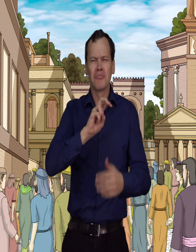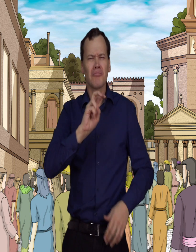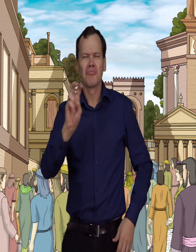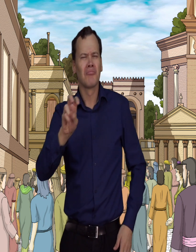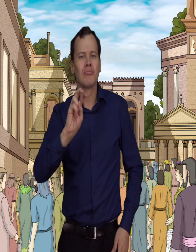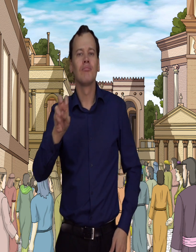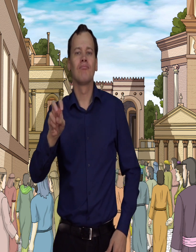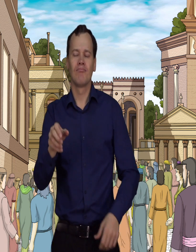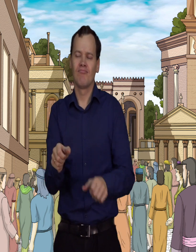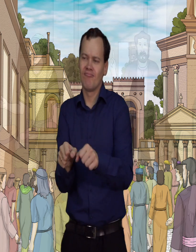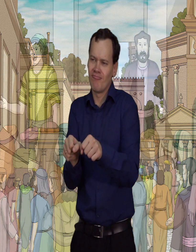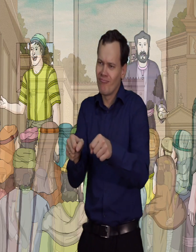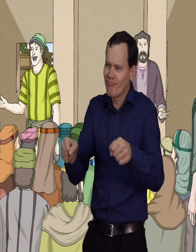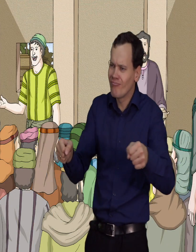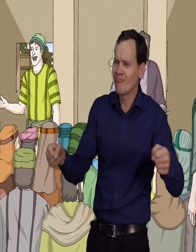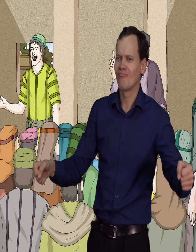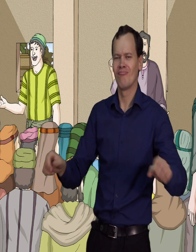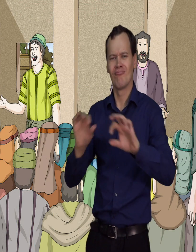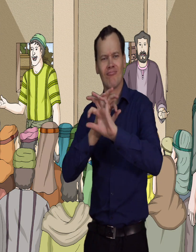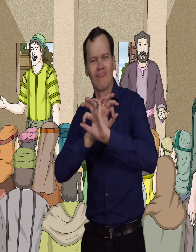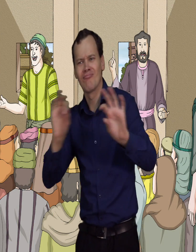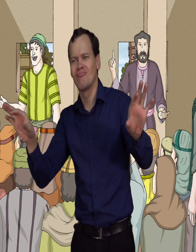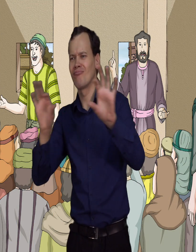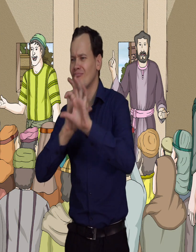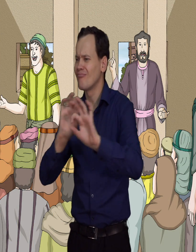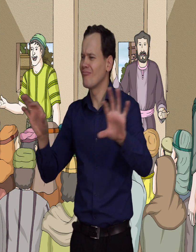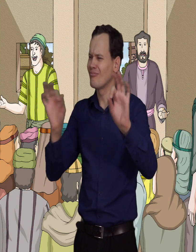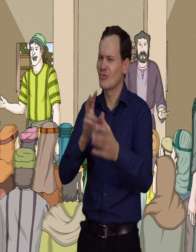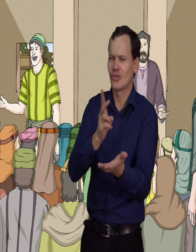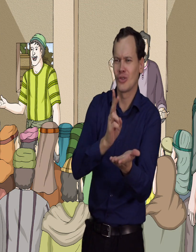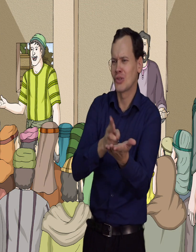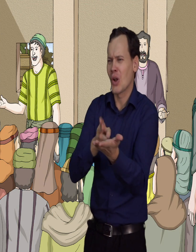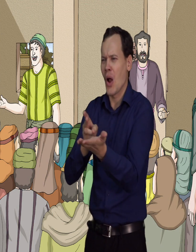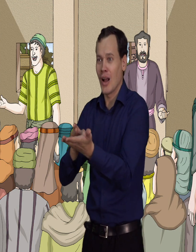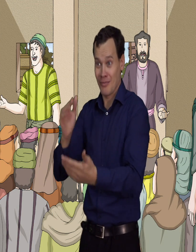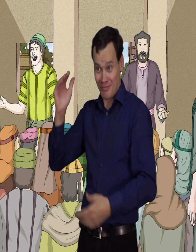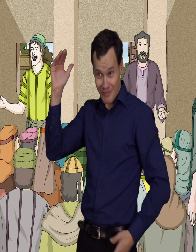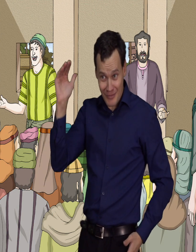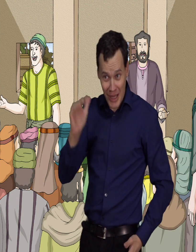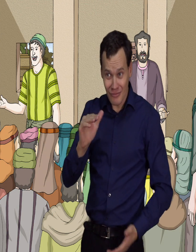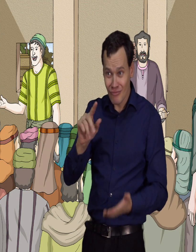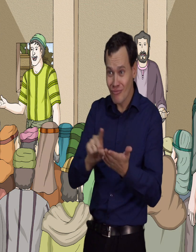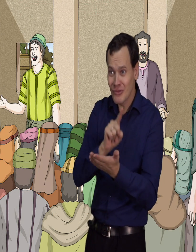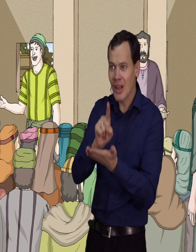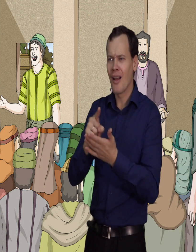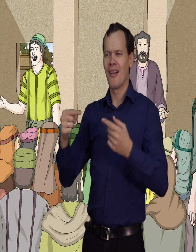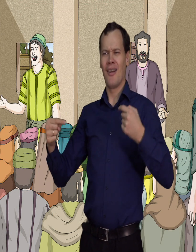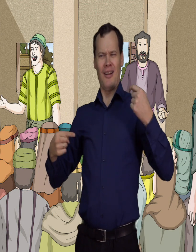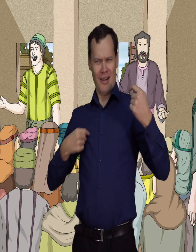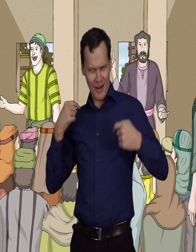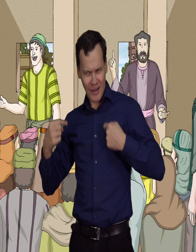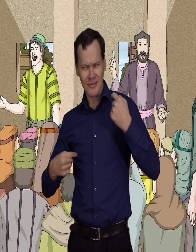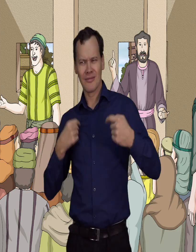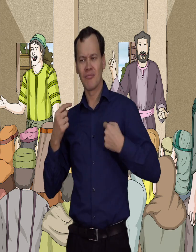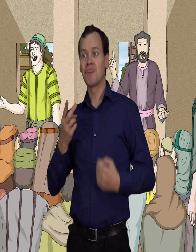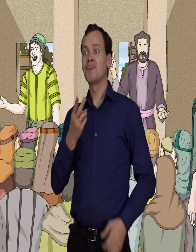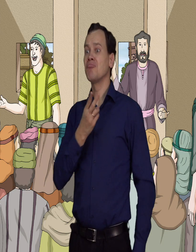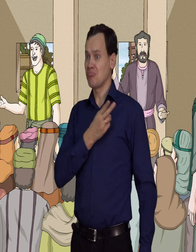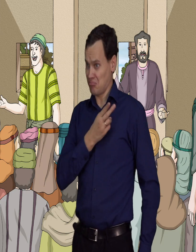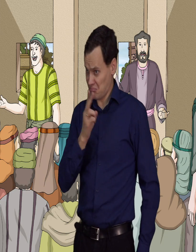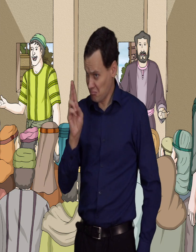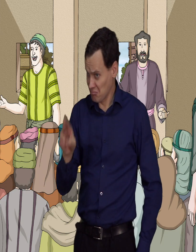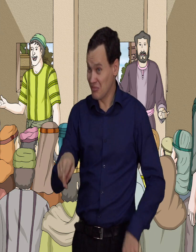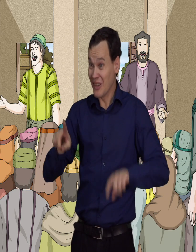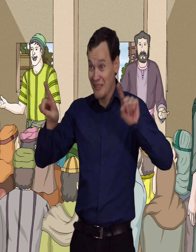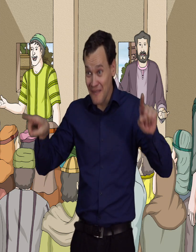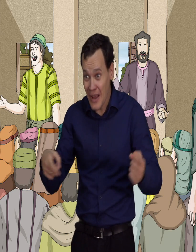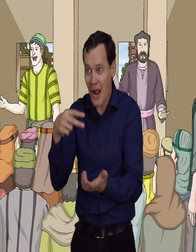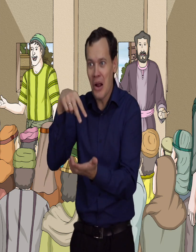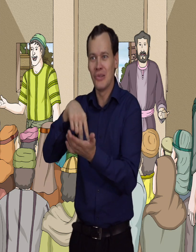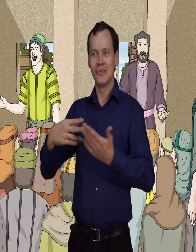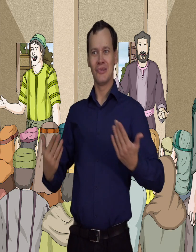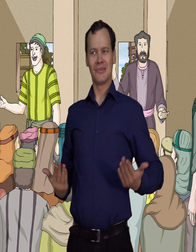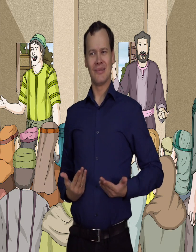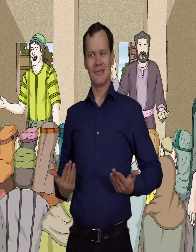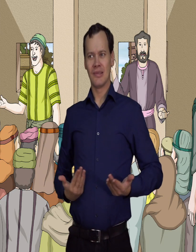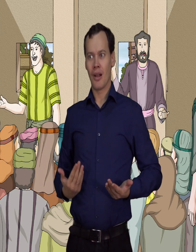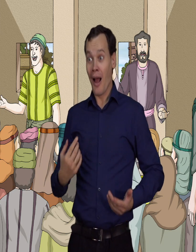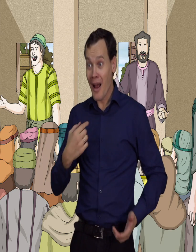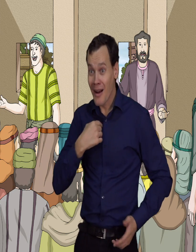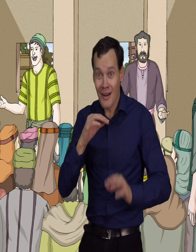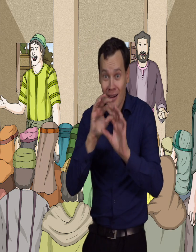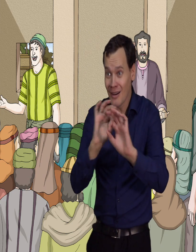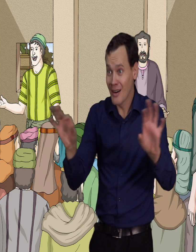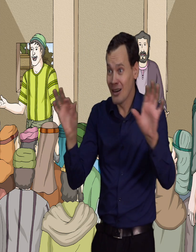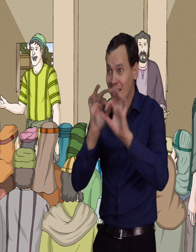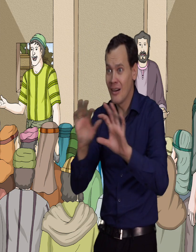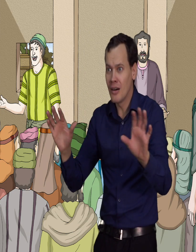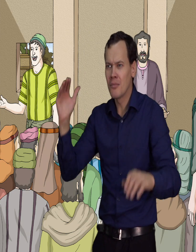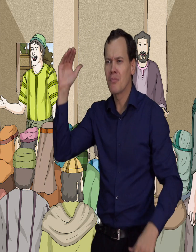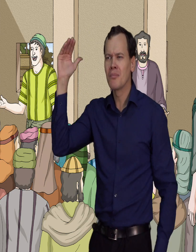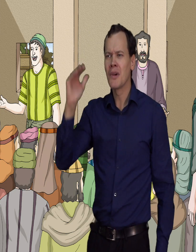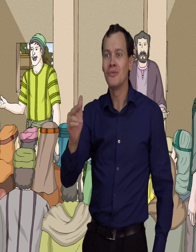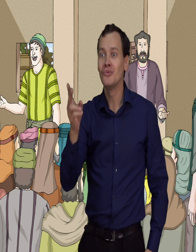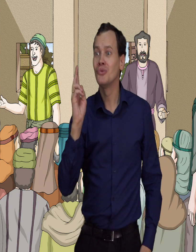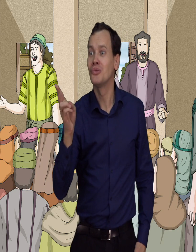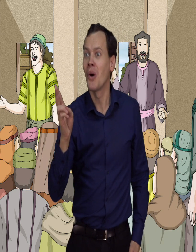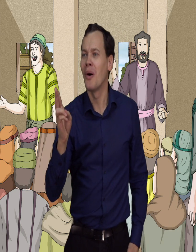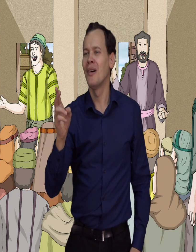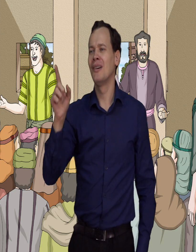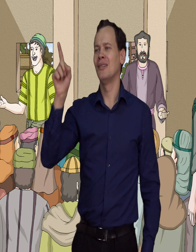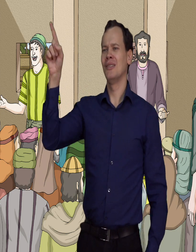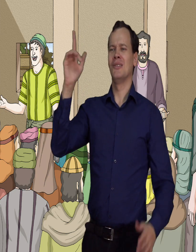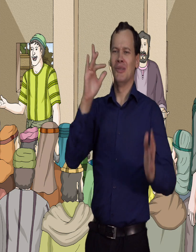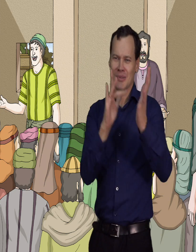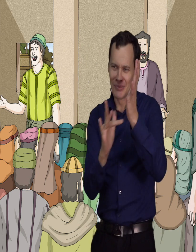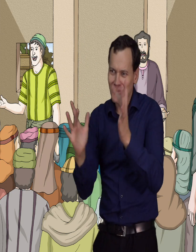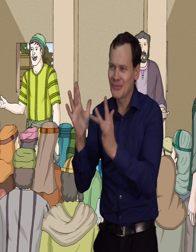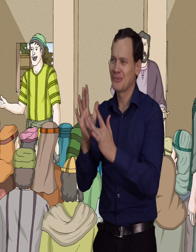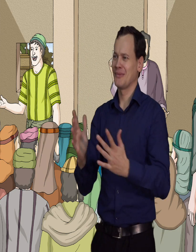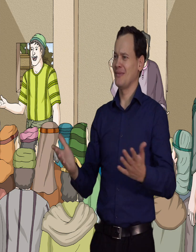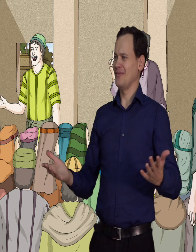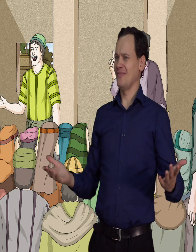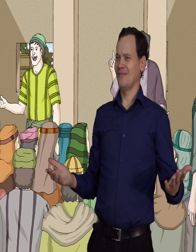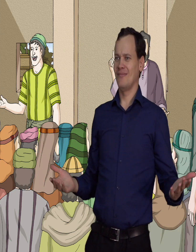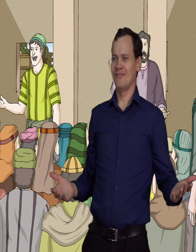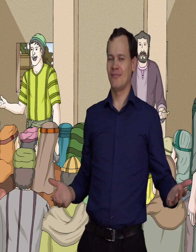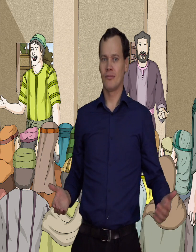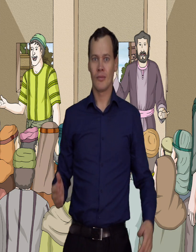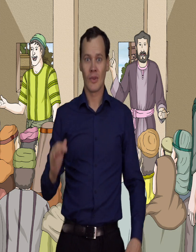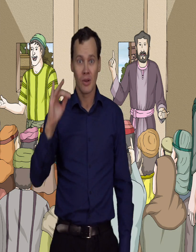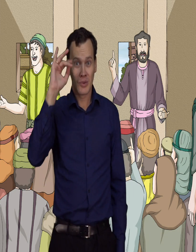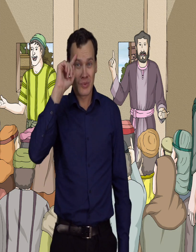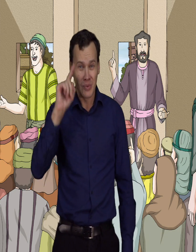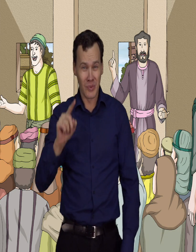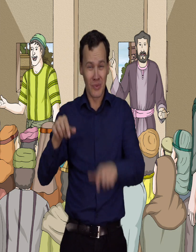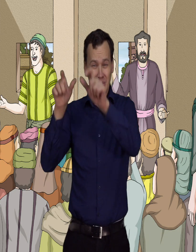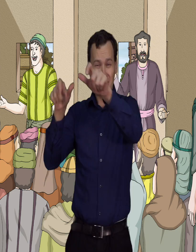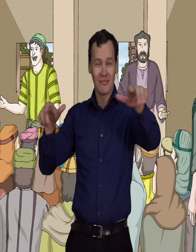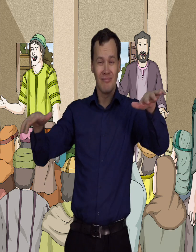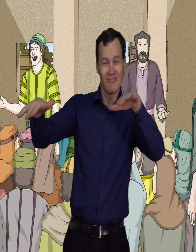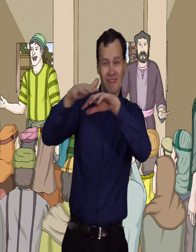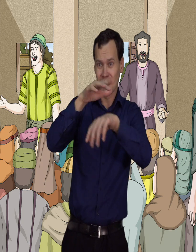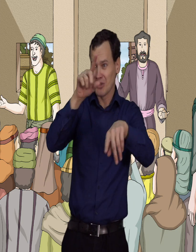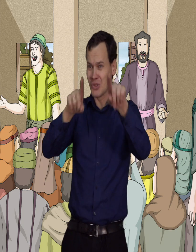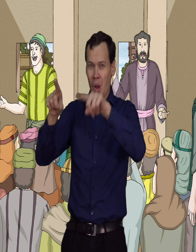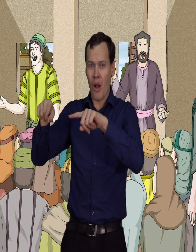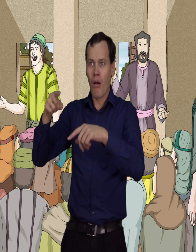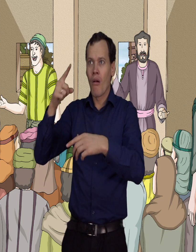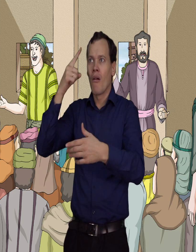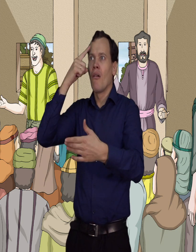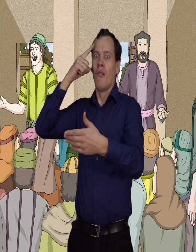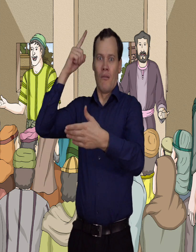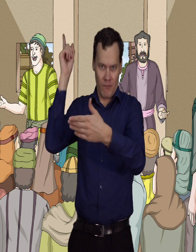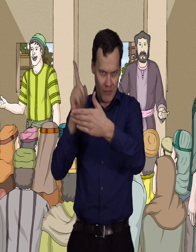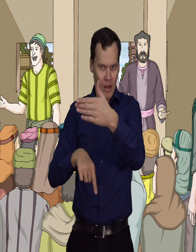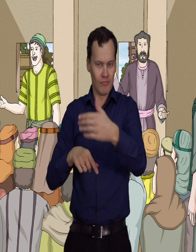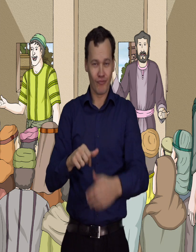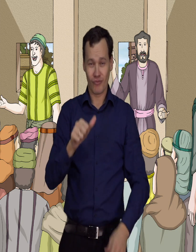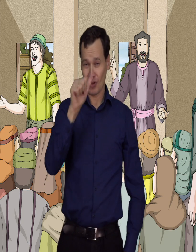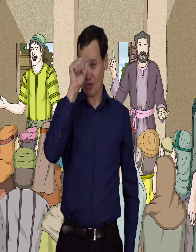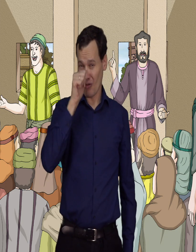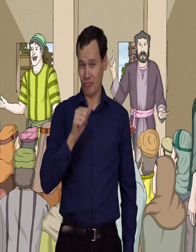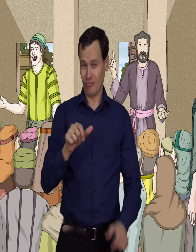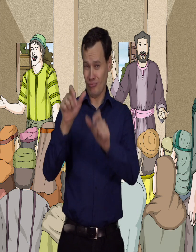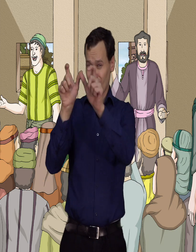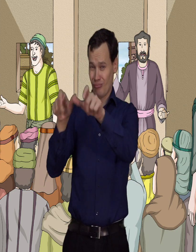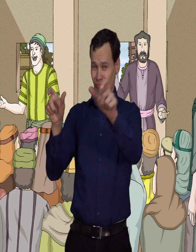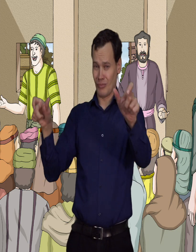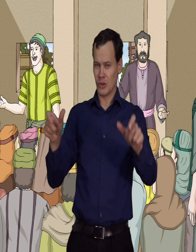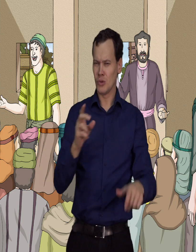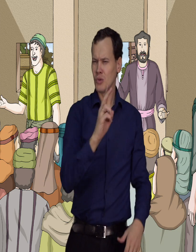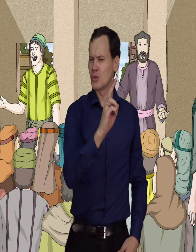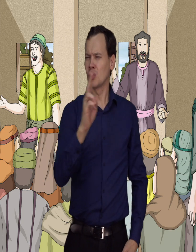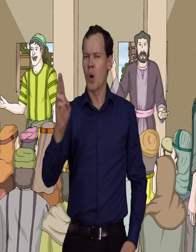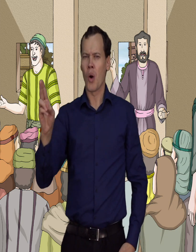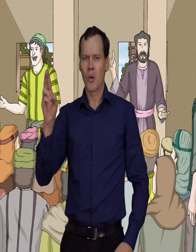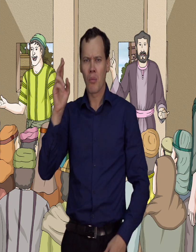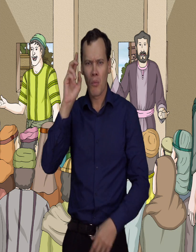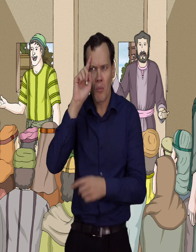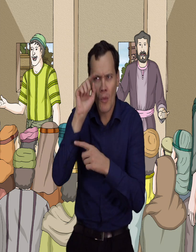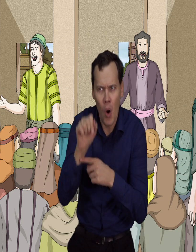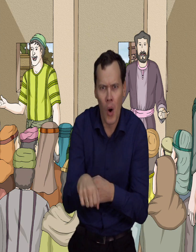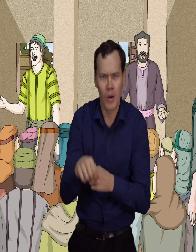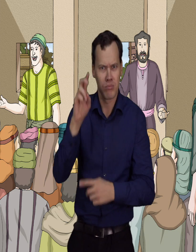As was his custom, Paul went into the synagogue, and on three Sabbaths he reasoned with them from the Scriptures, explaining and proving that the Christ had to suffer and rise from the dead.